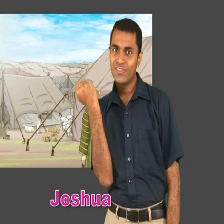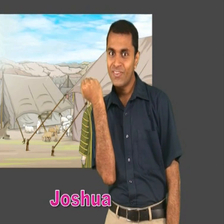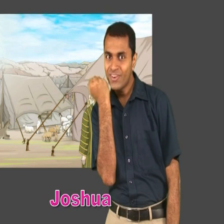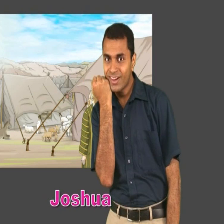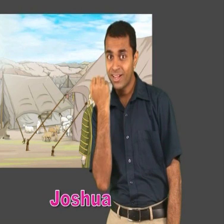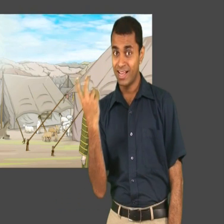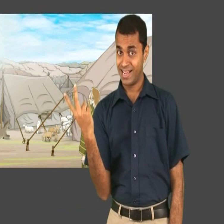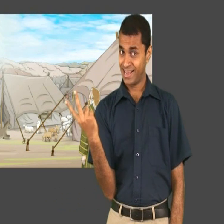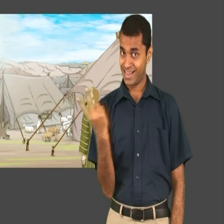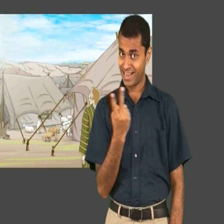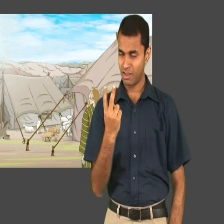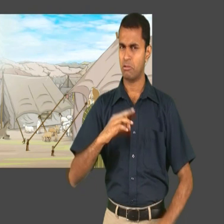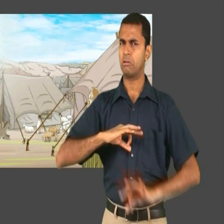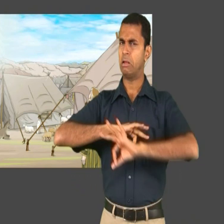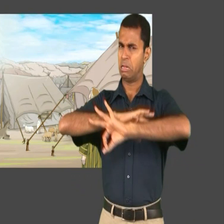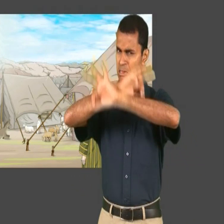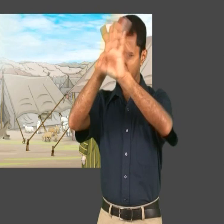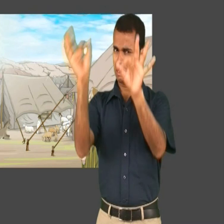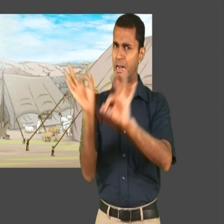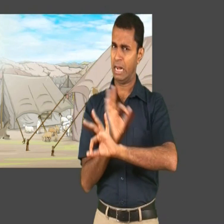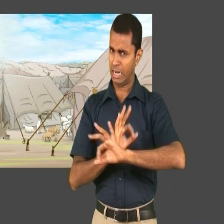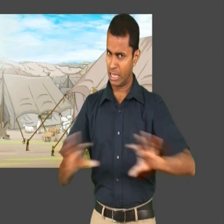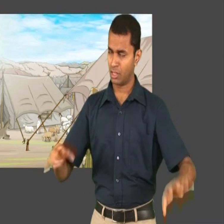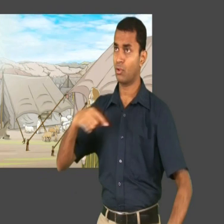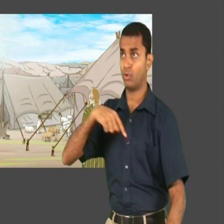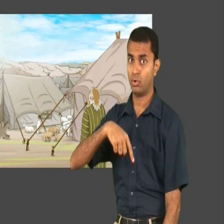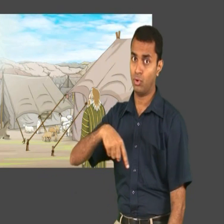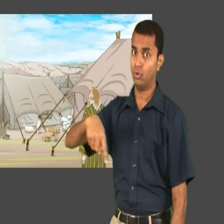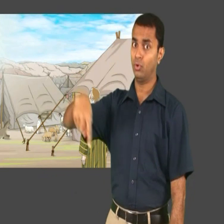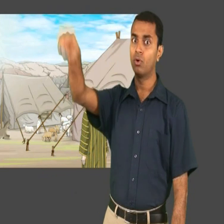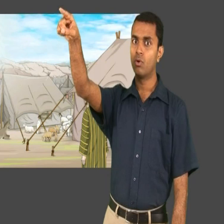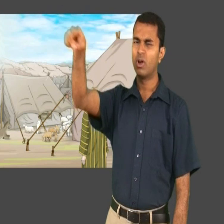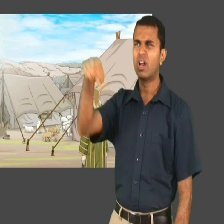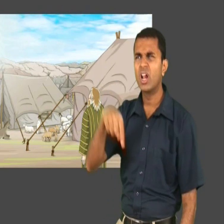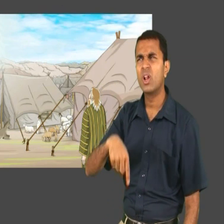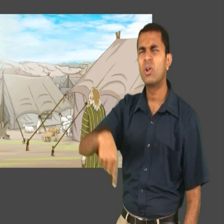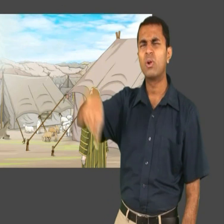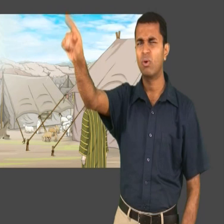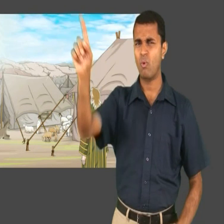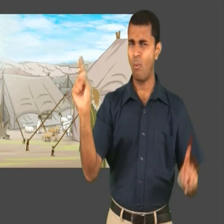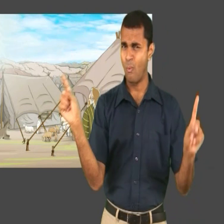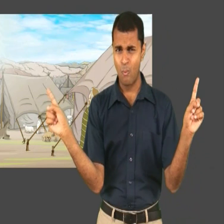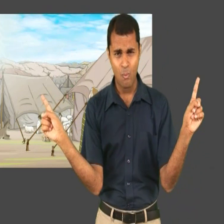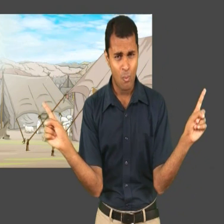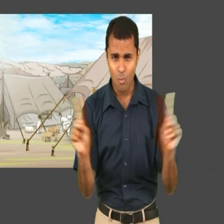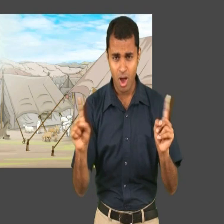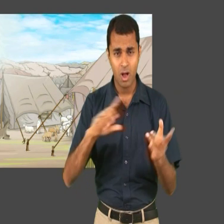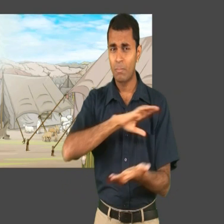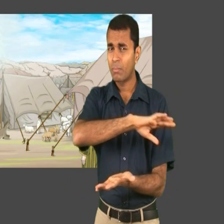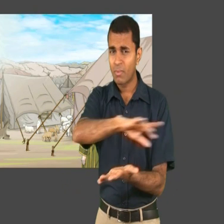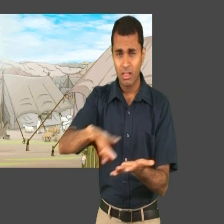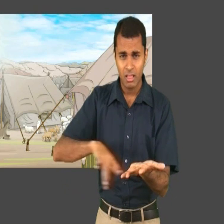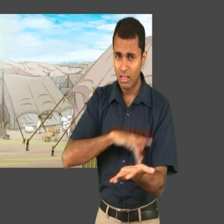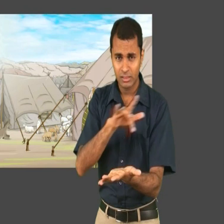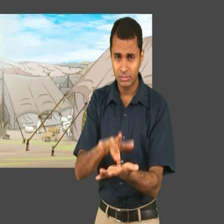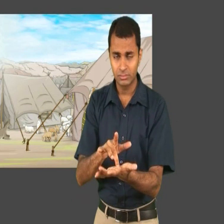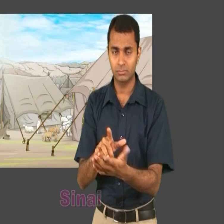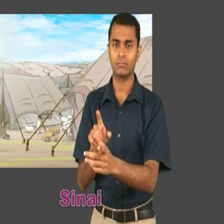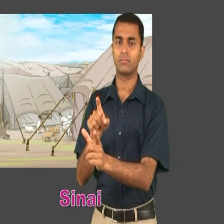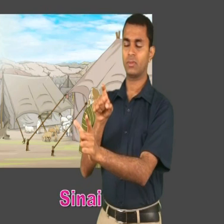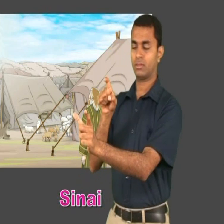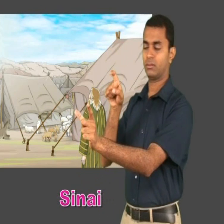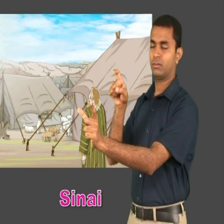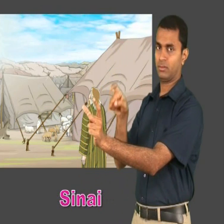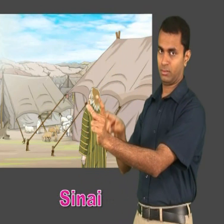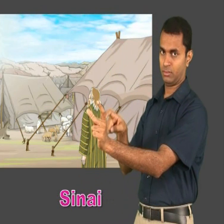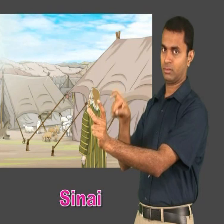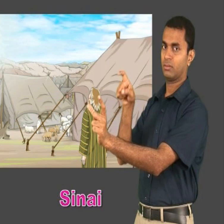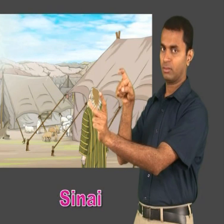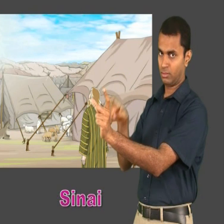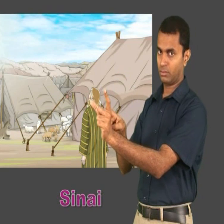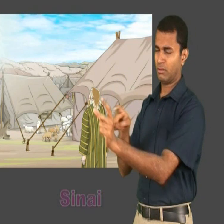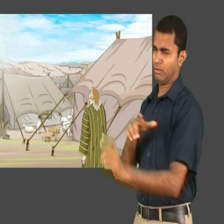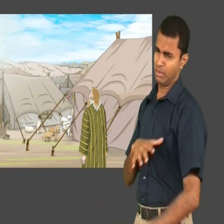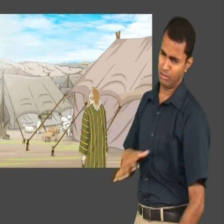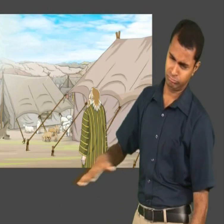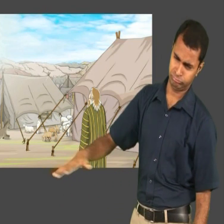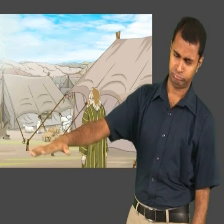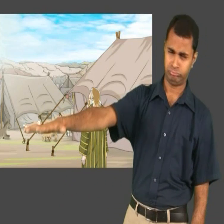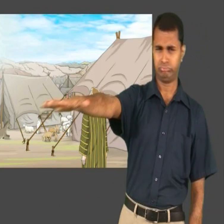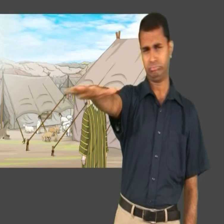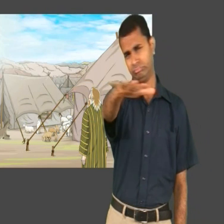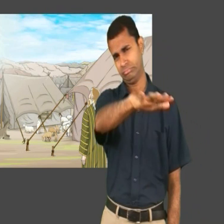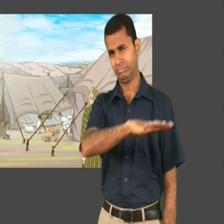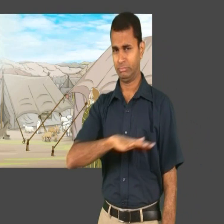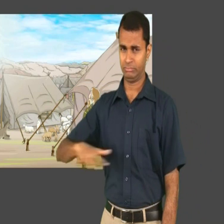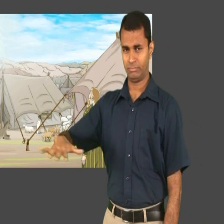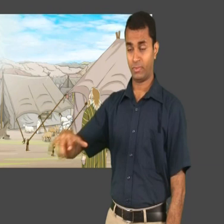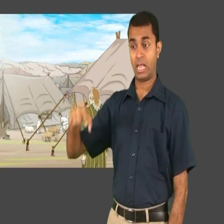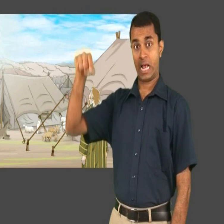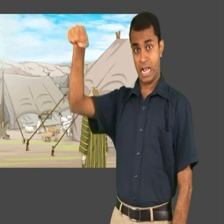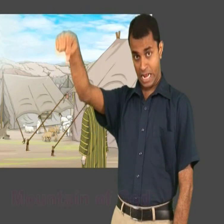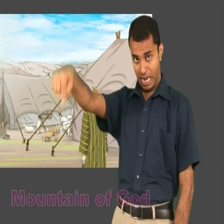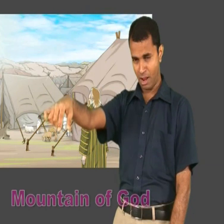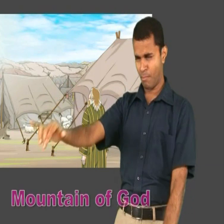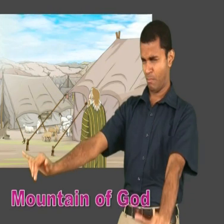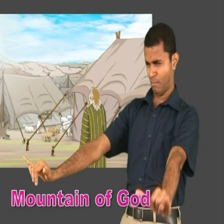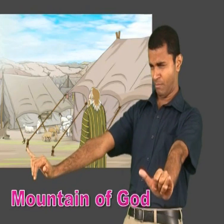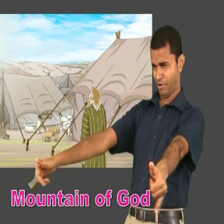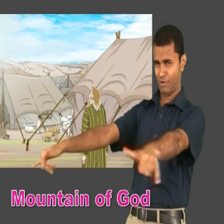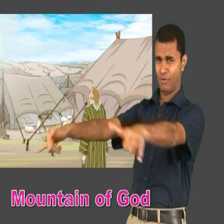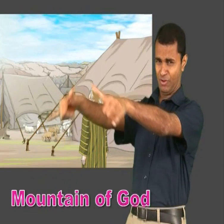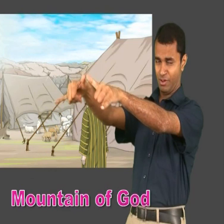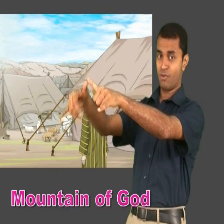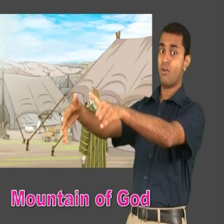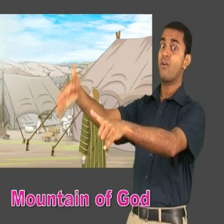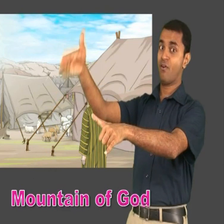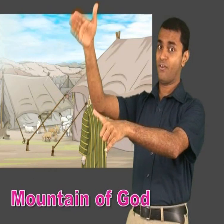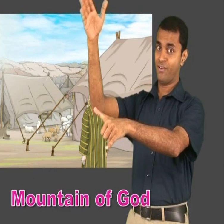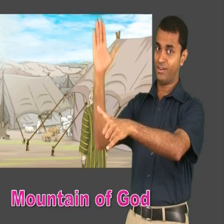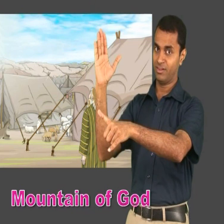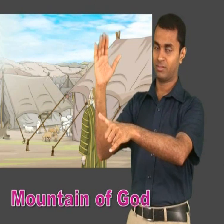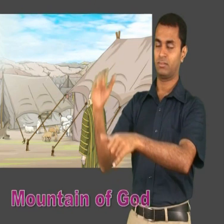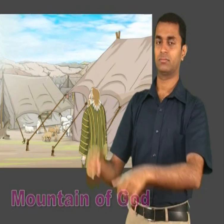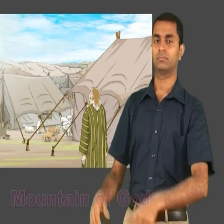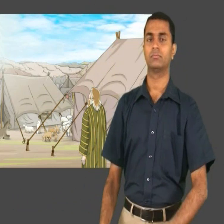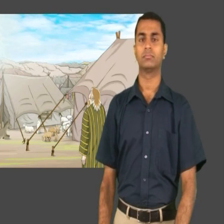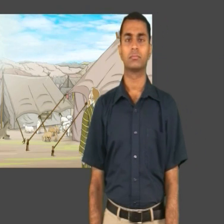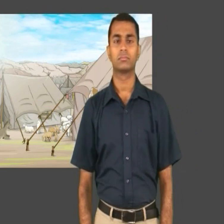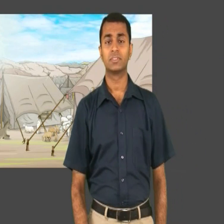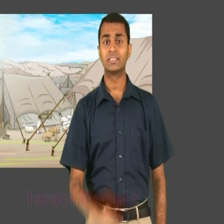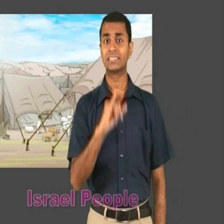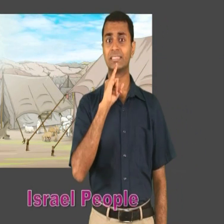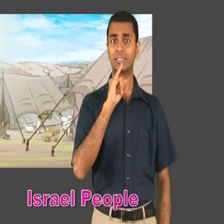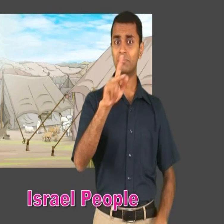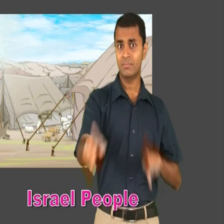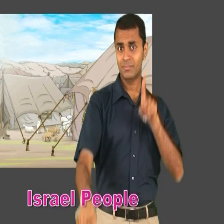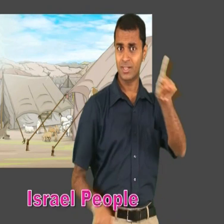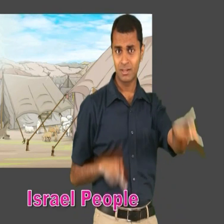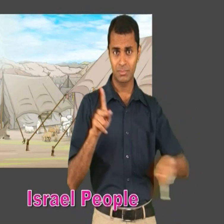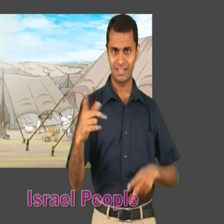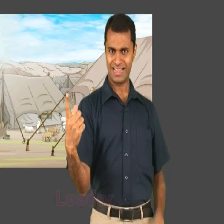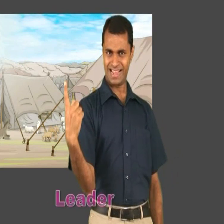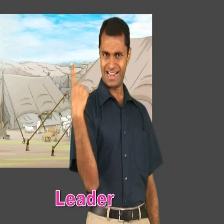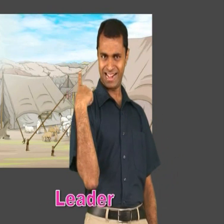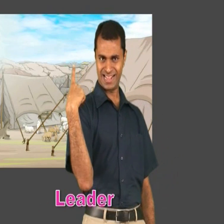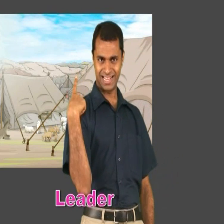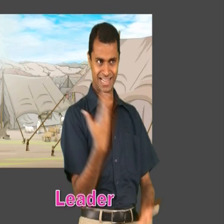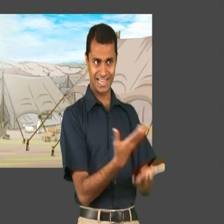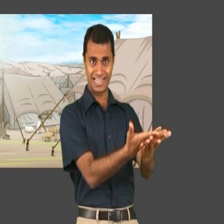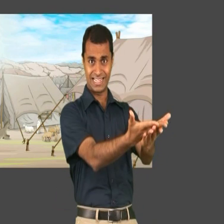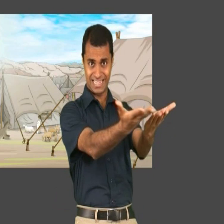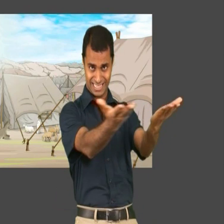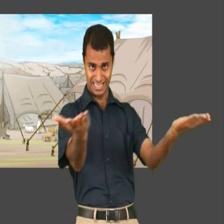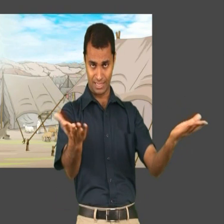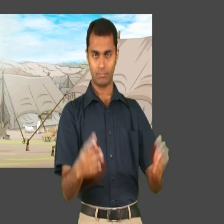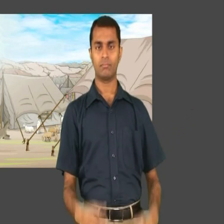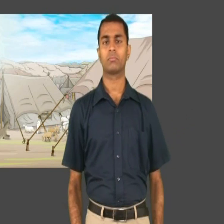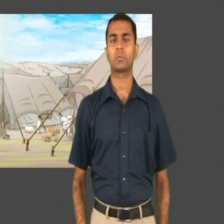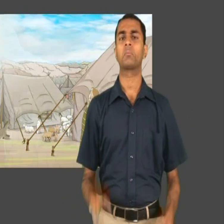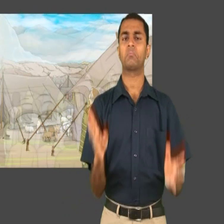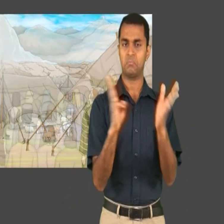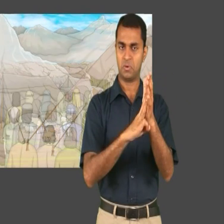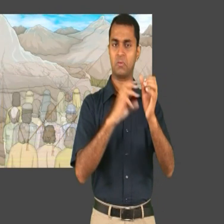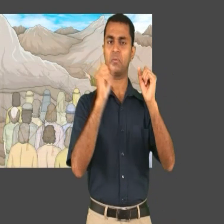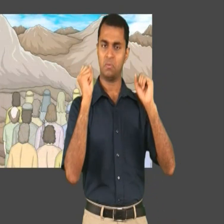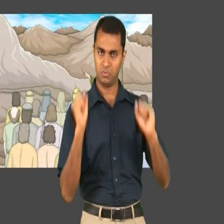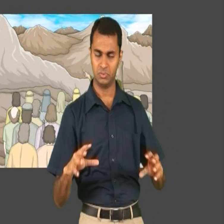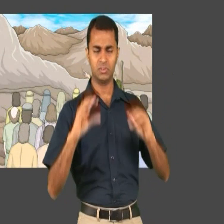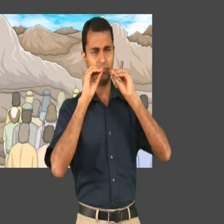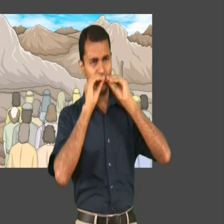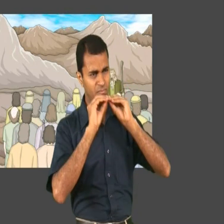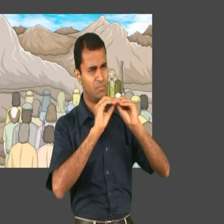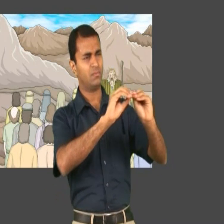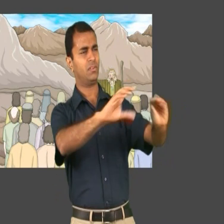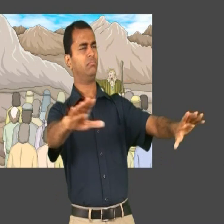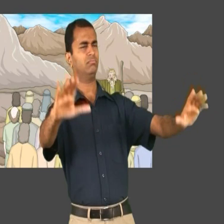So Moses set out with Joshua his attendant and went up on the mountain of God.